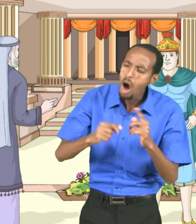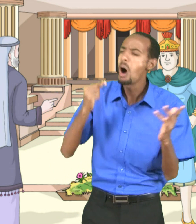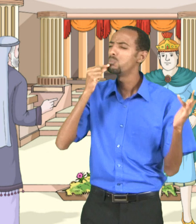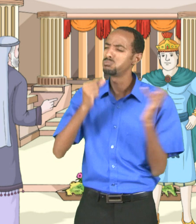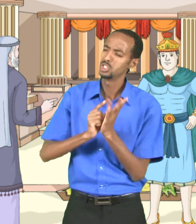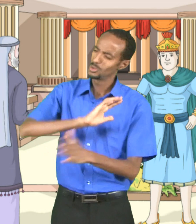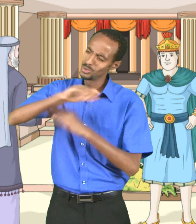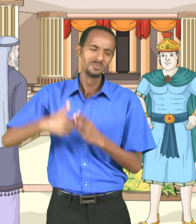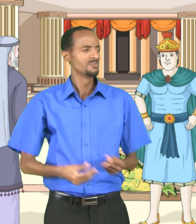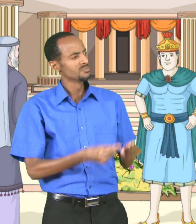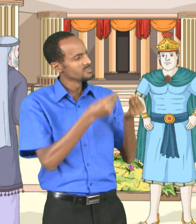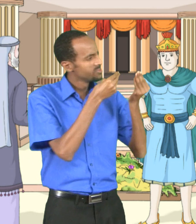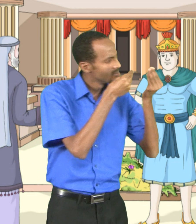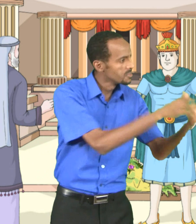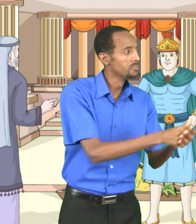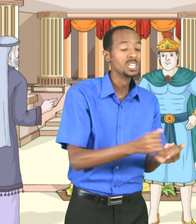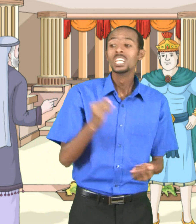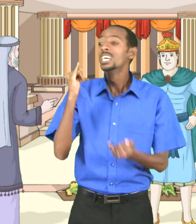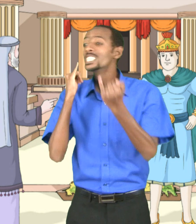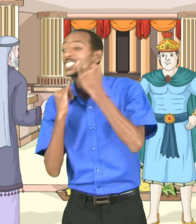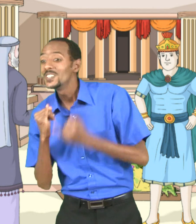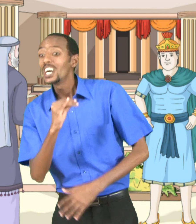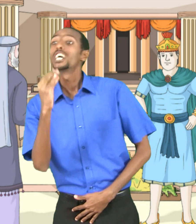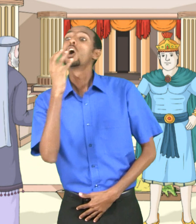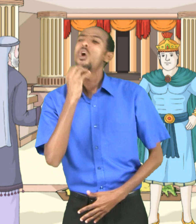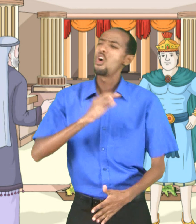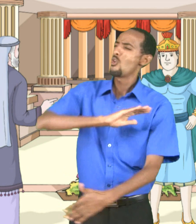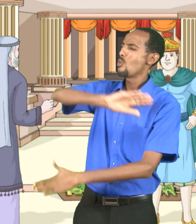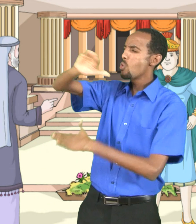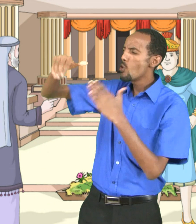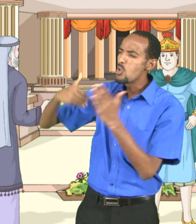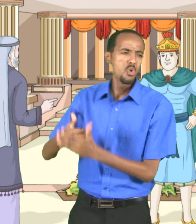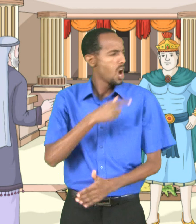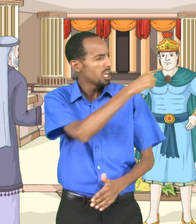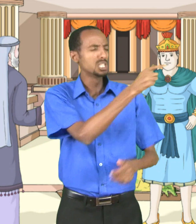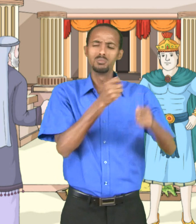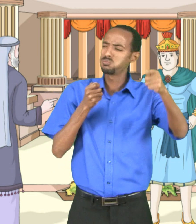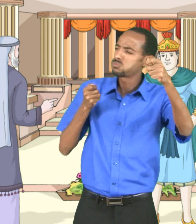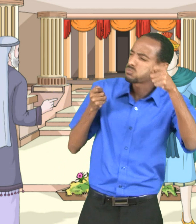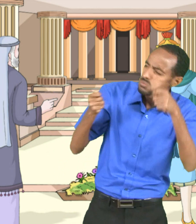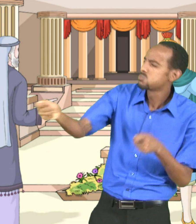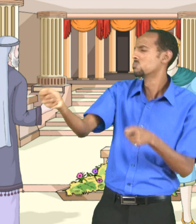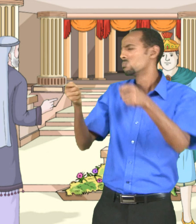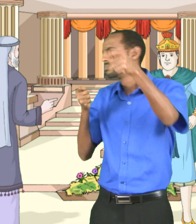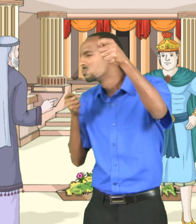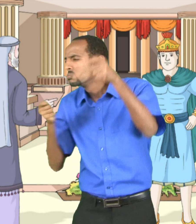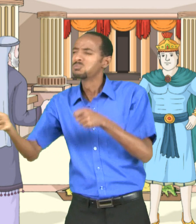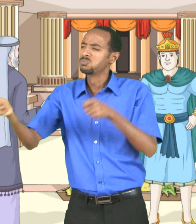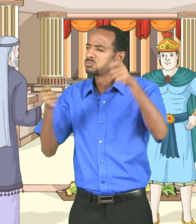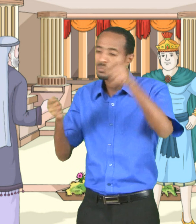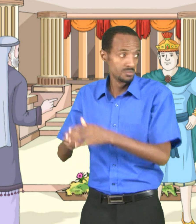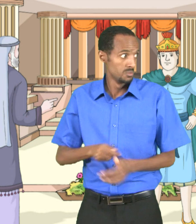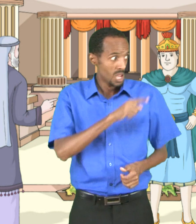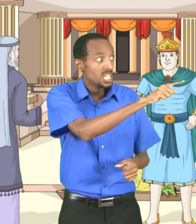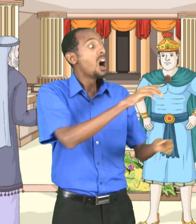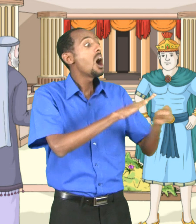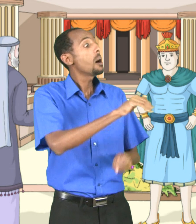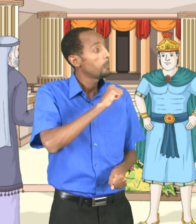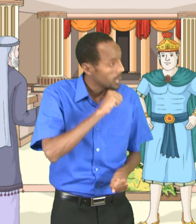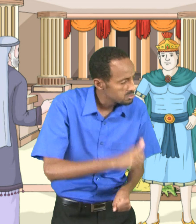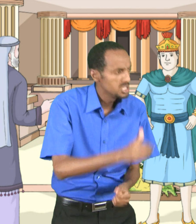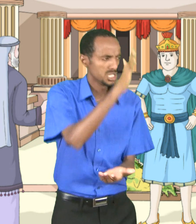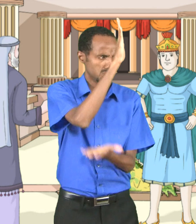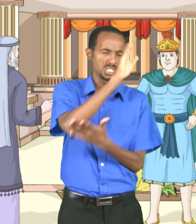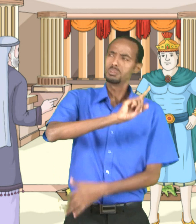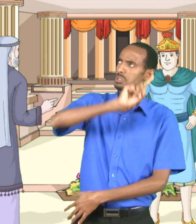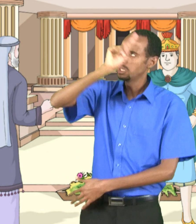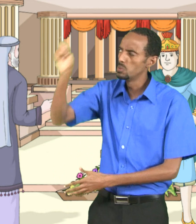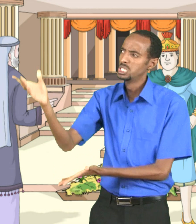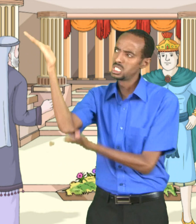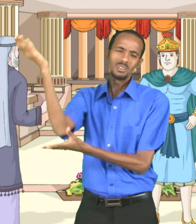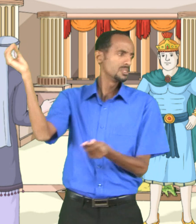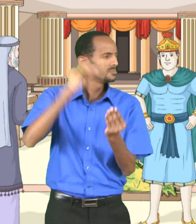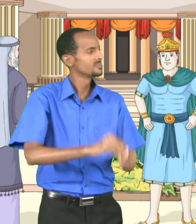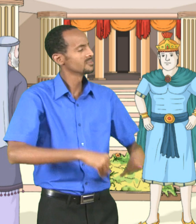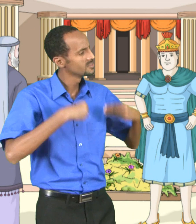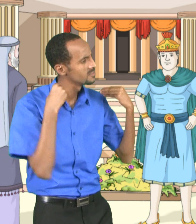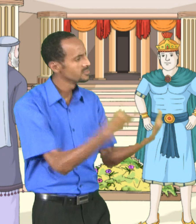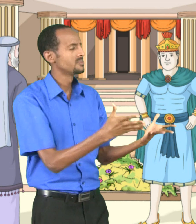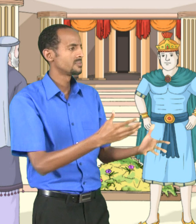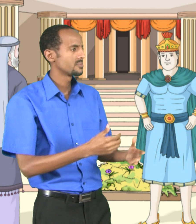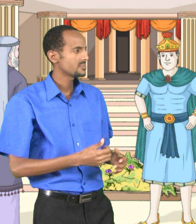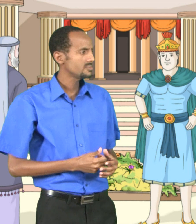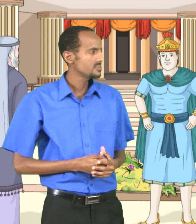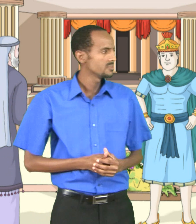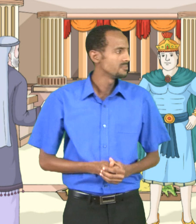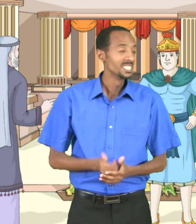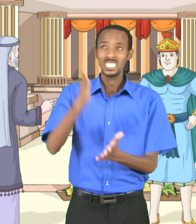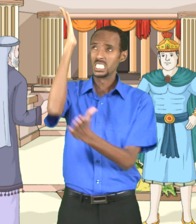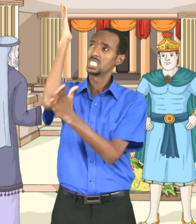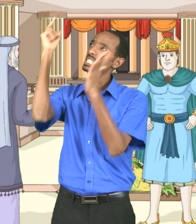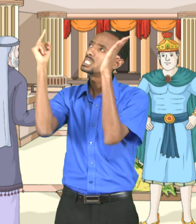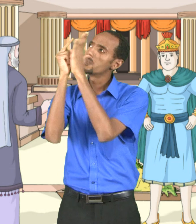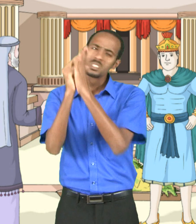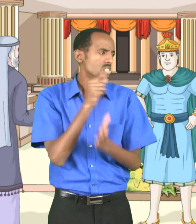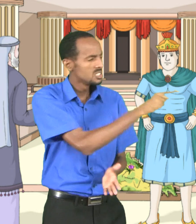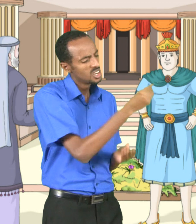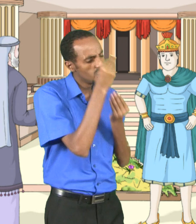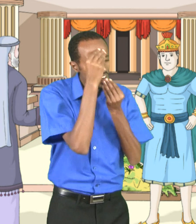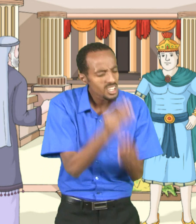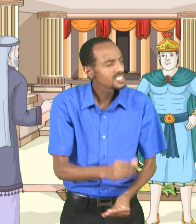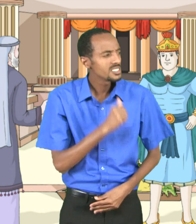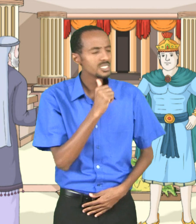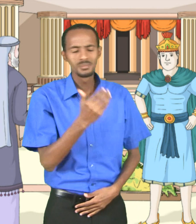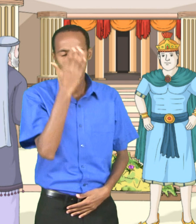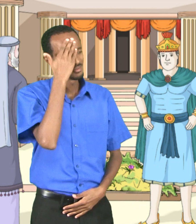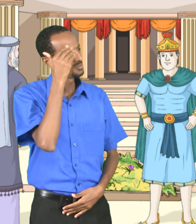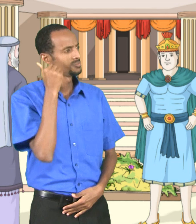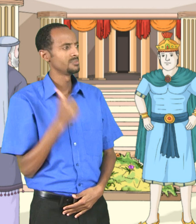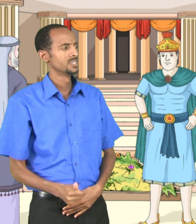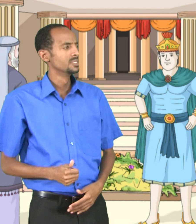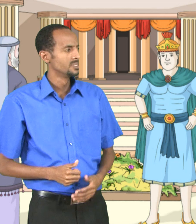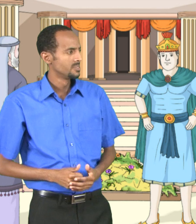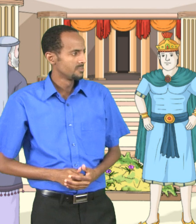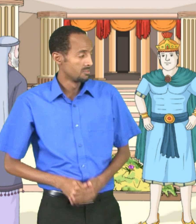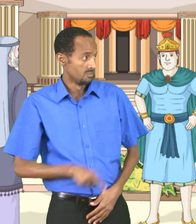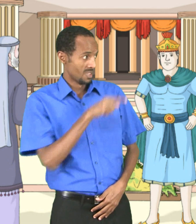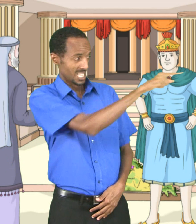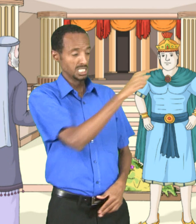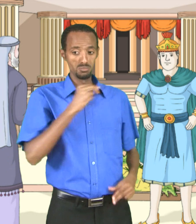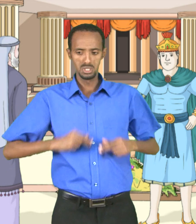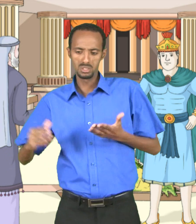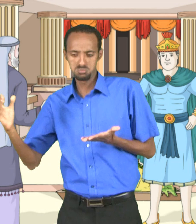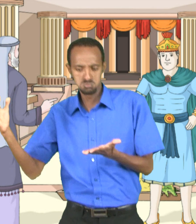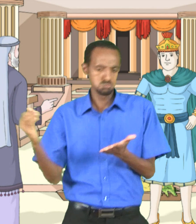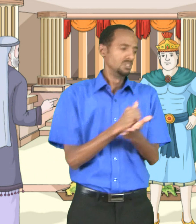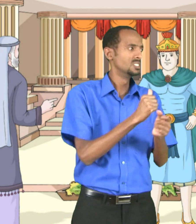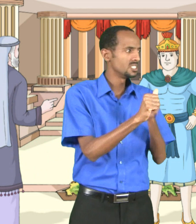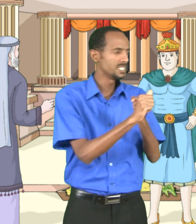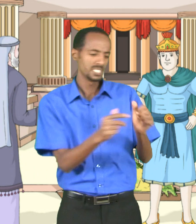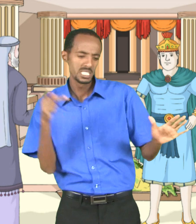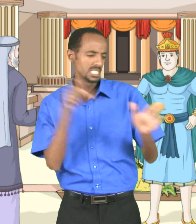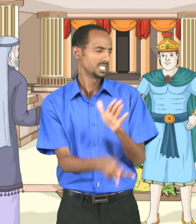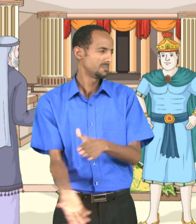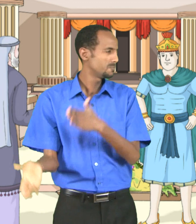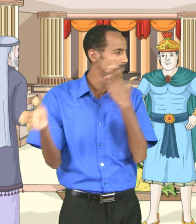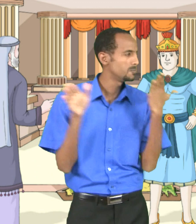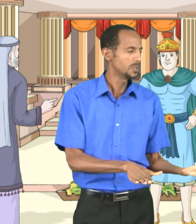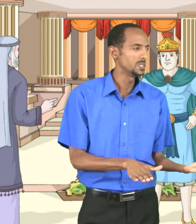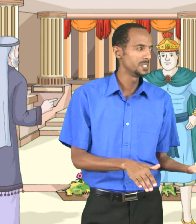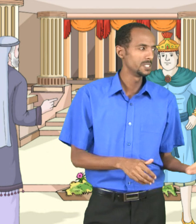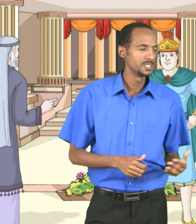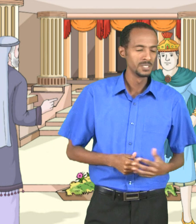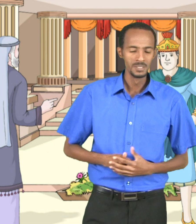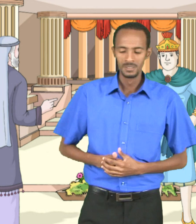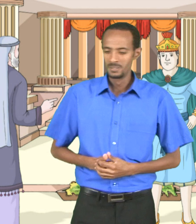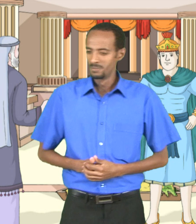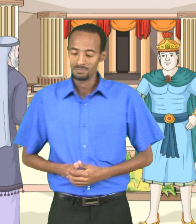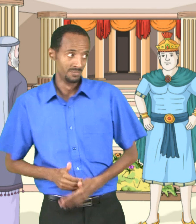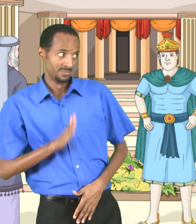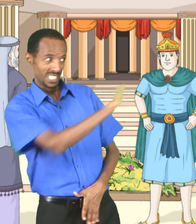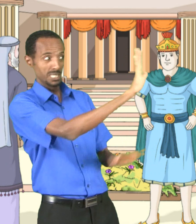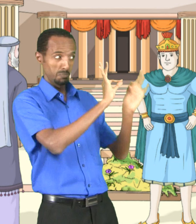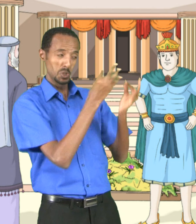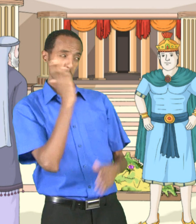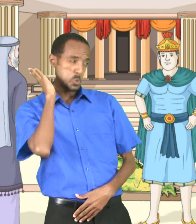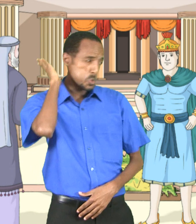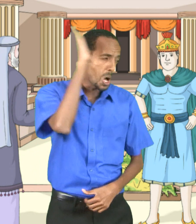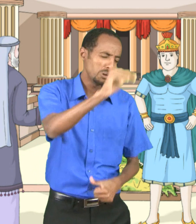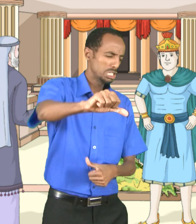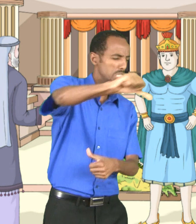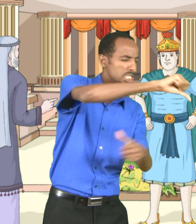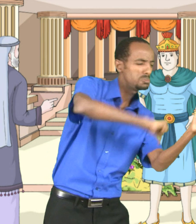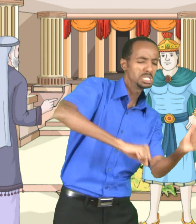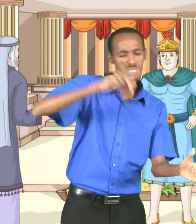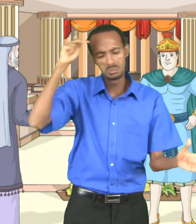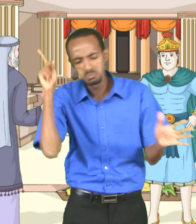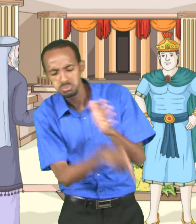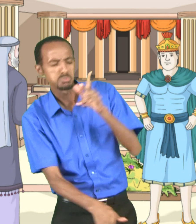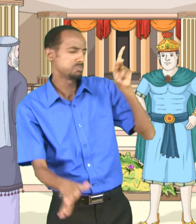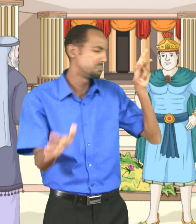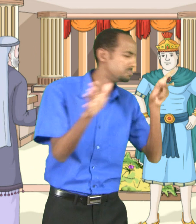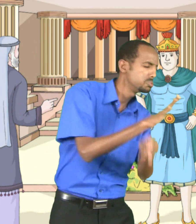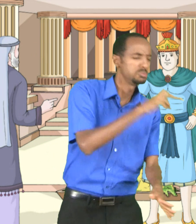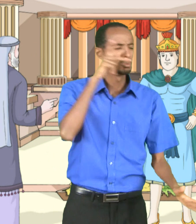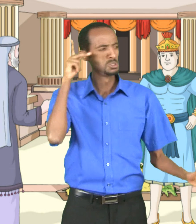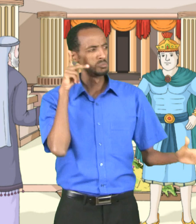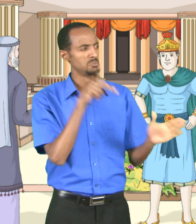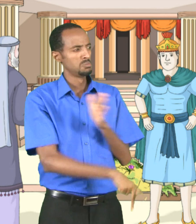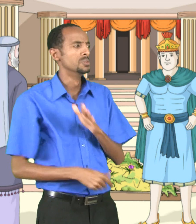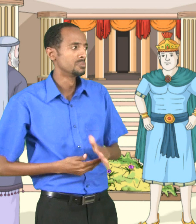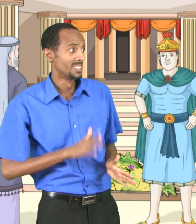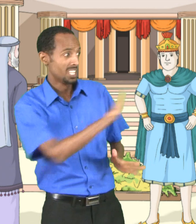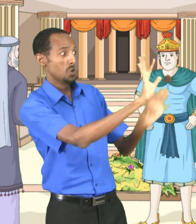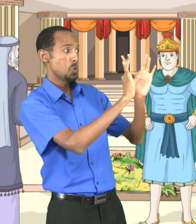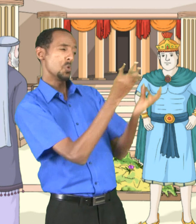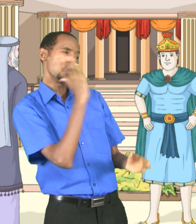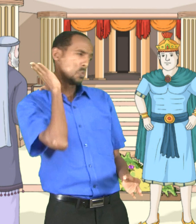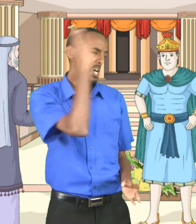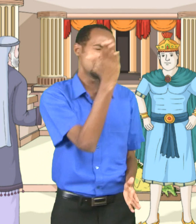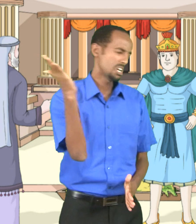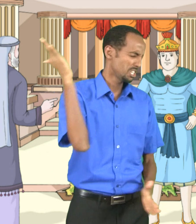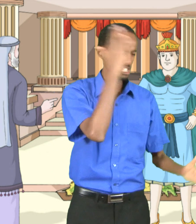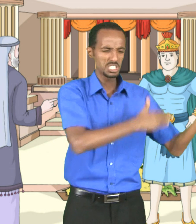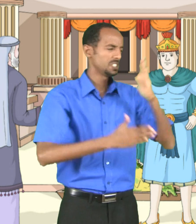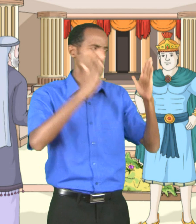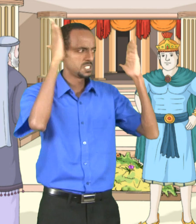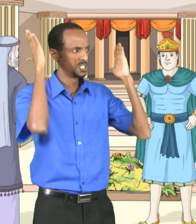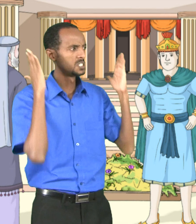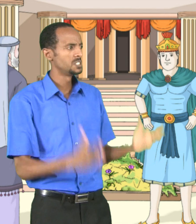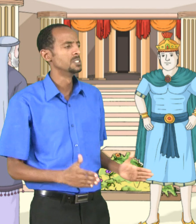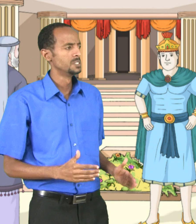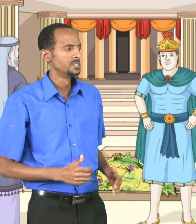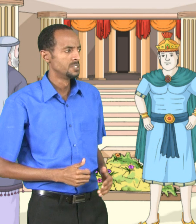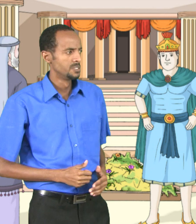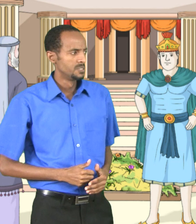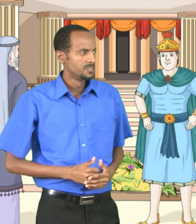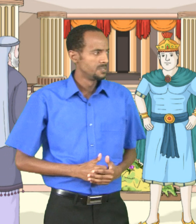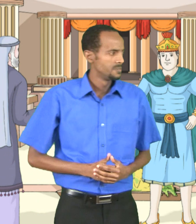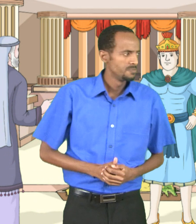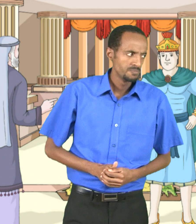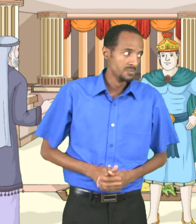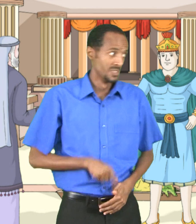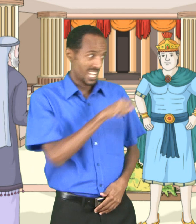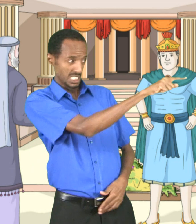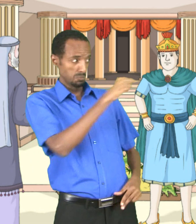You put Uriah the Hittite to the sword and took his wife as your own, for you have slain him with the sword of the Ammonites. Now, therefore, the sword will never depart from your house, because you have despised Me and have taken the wife of Uriah the Hittite to be your own.’